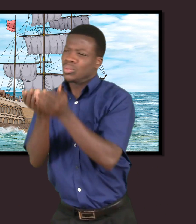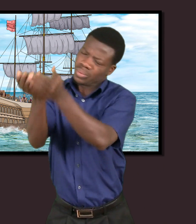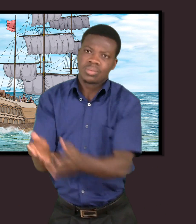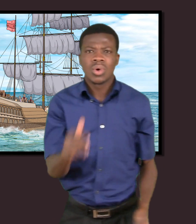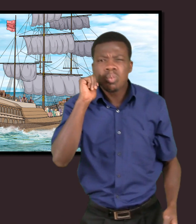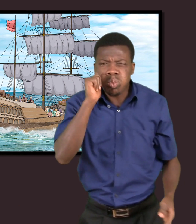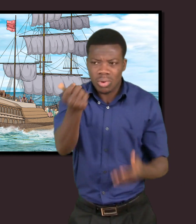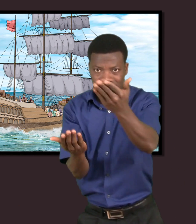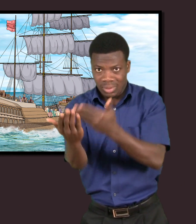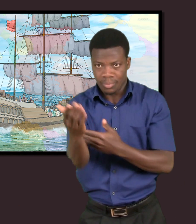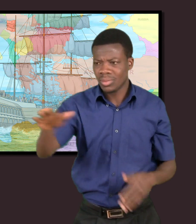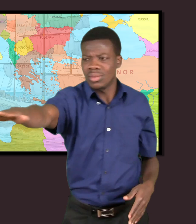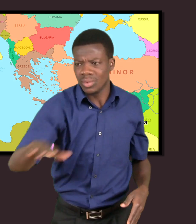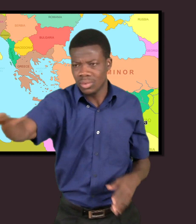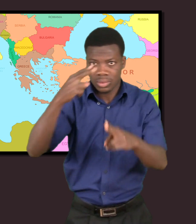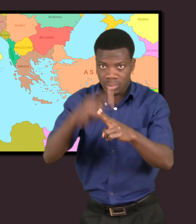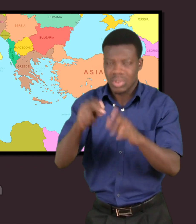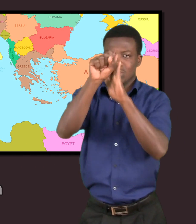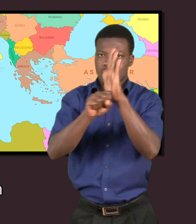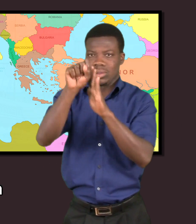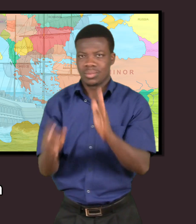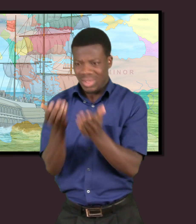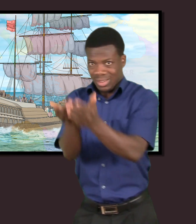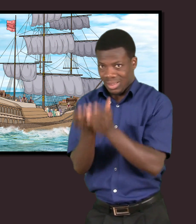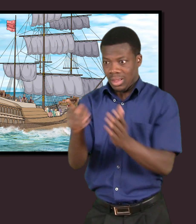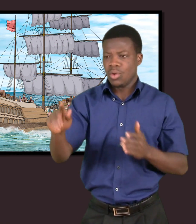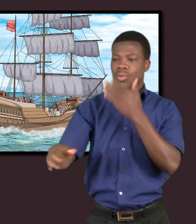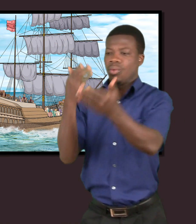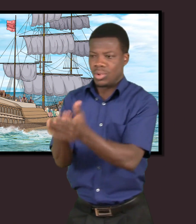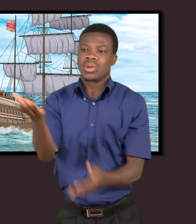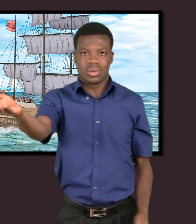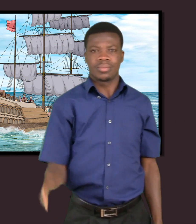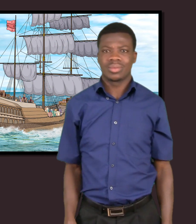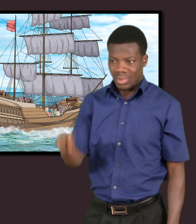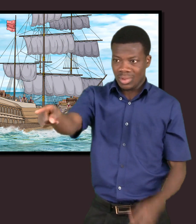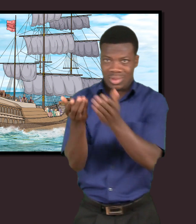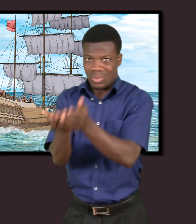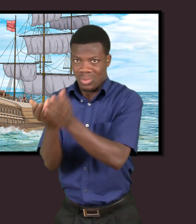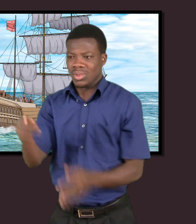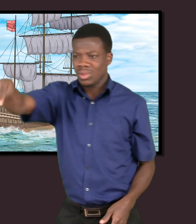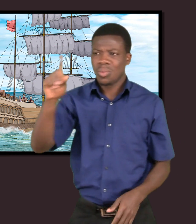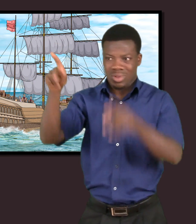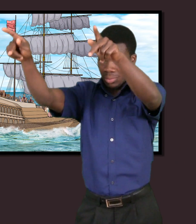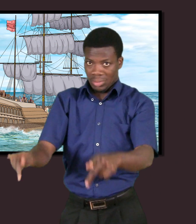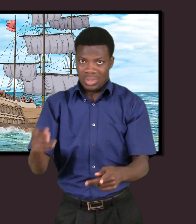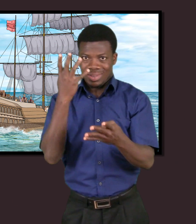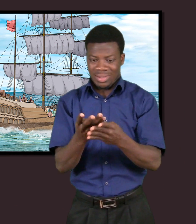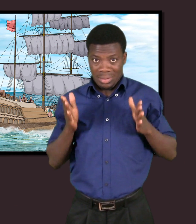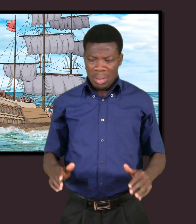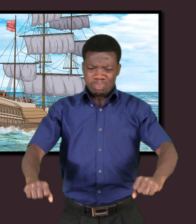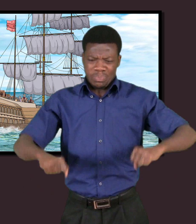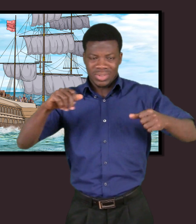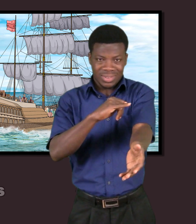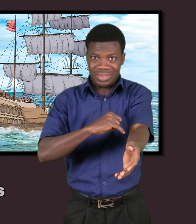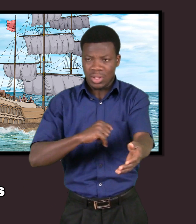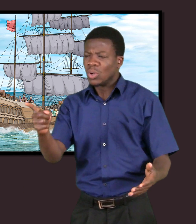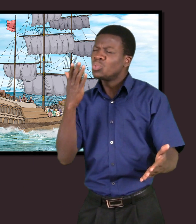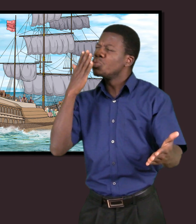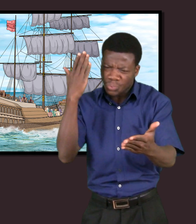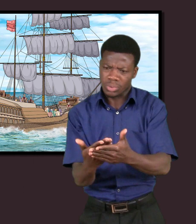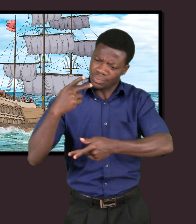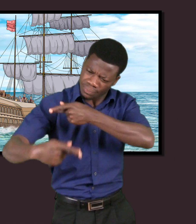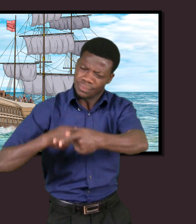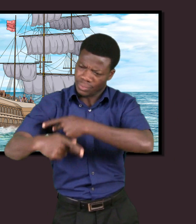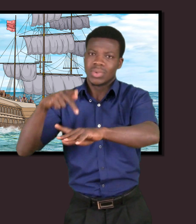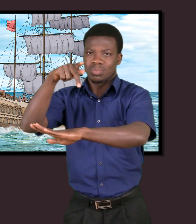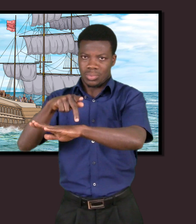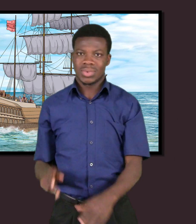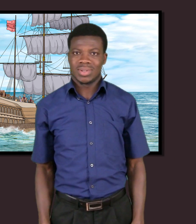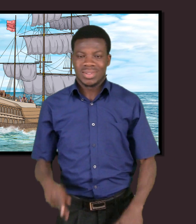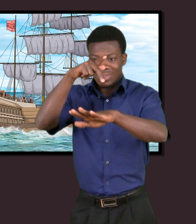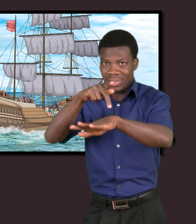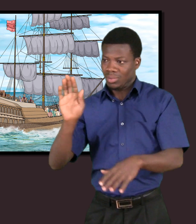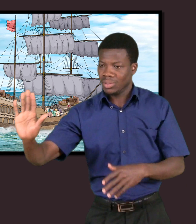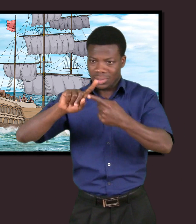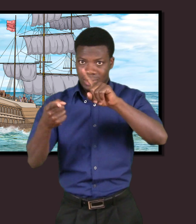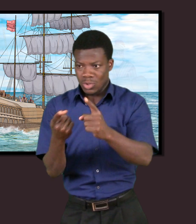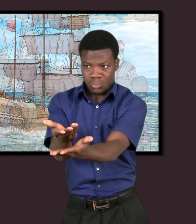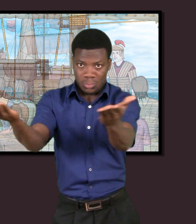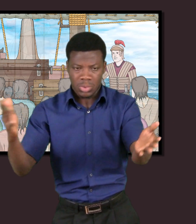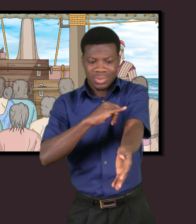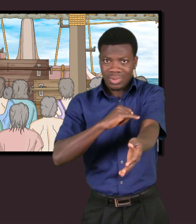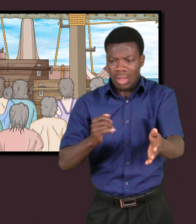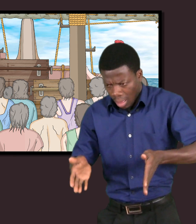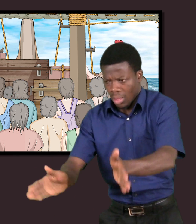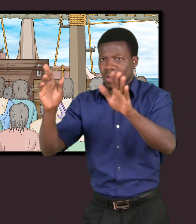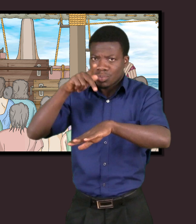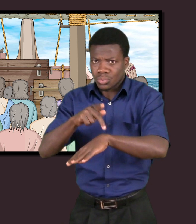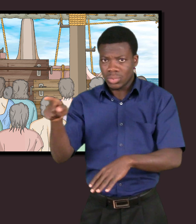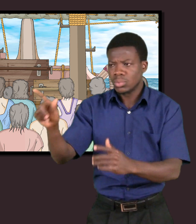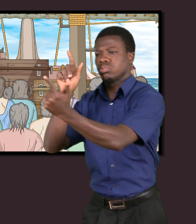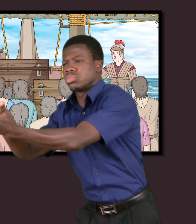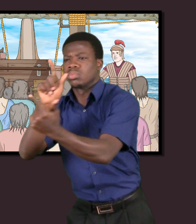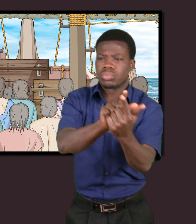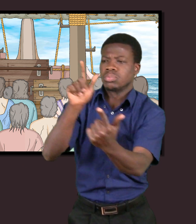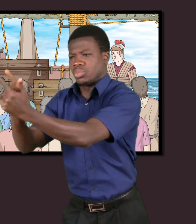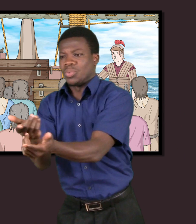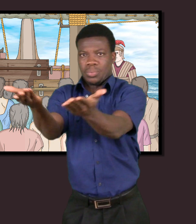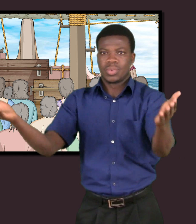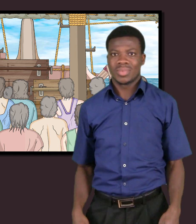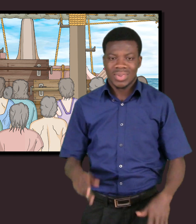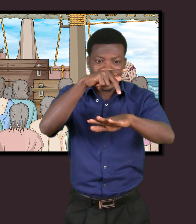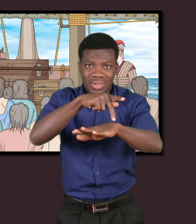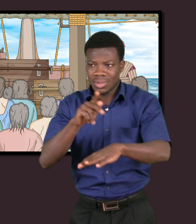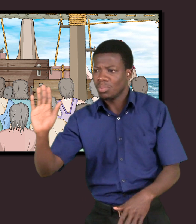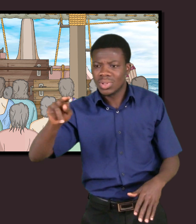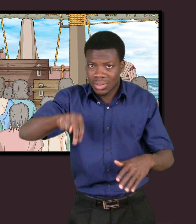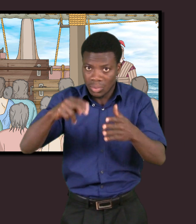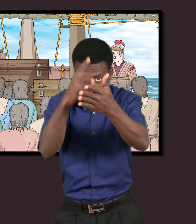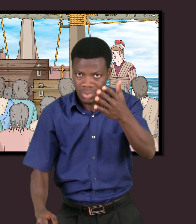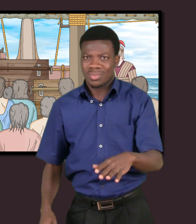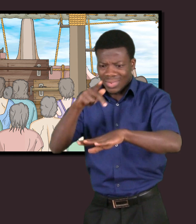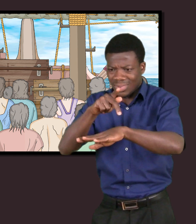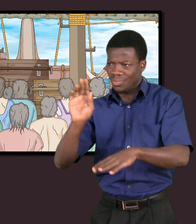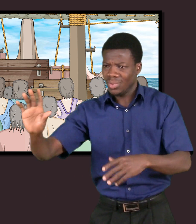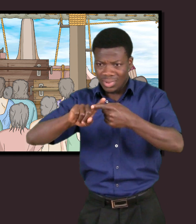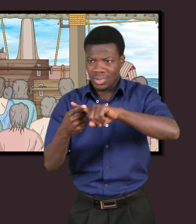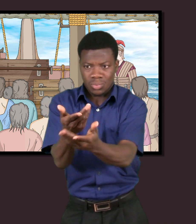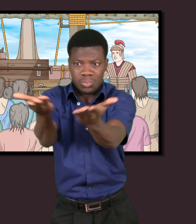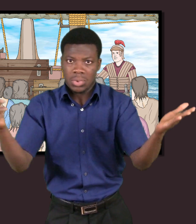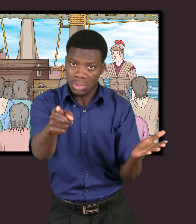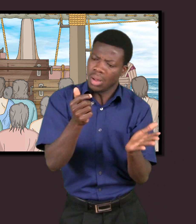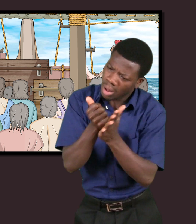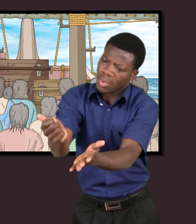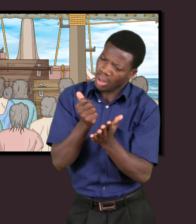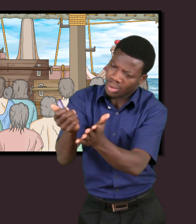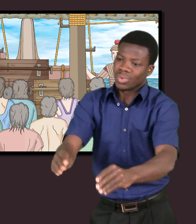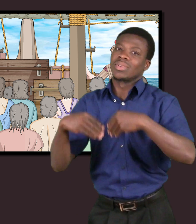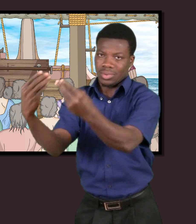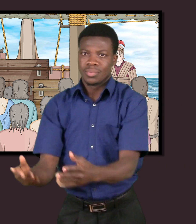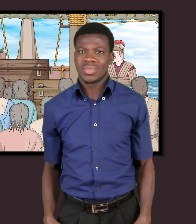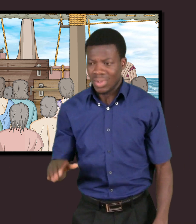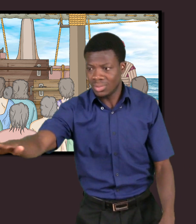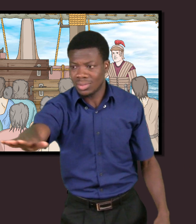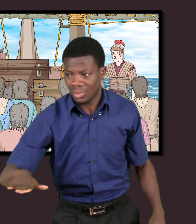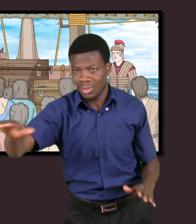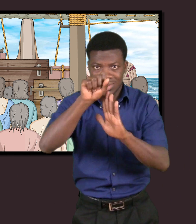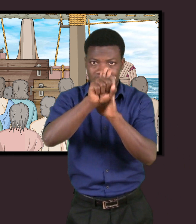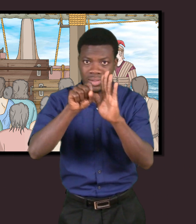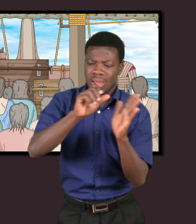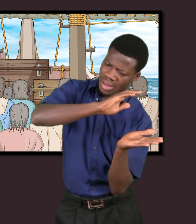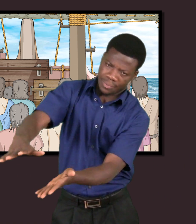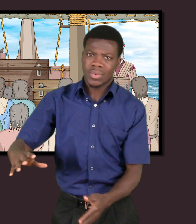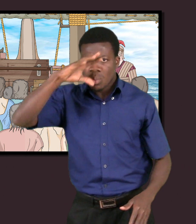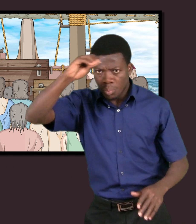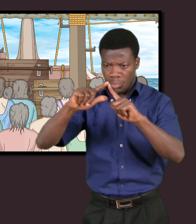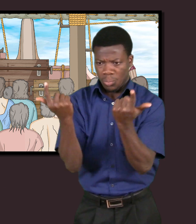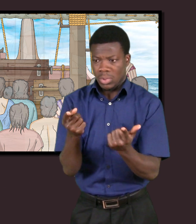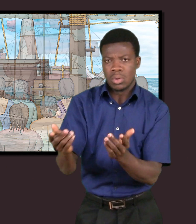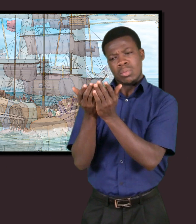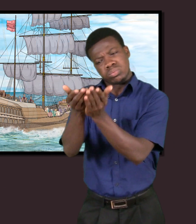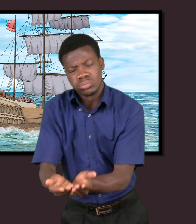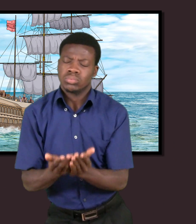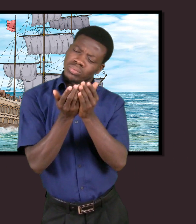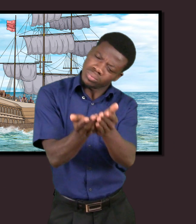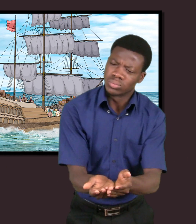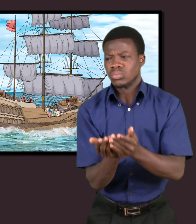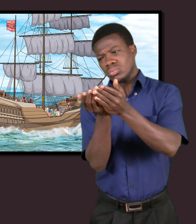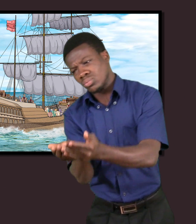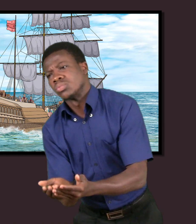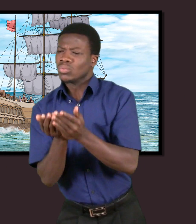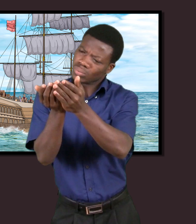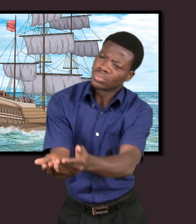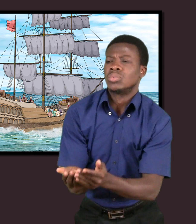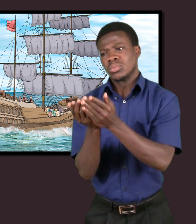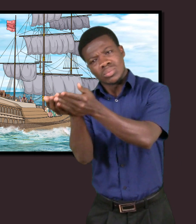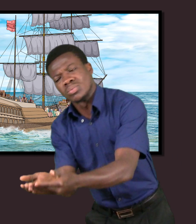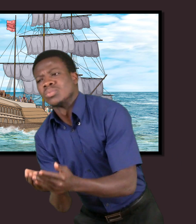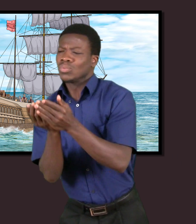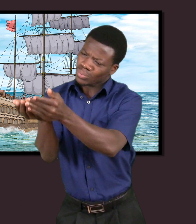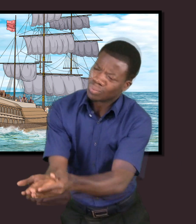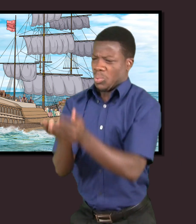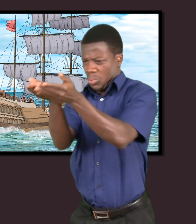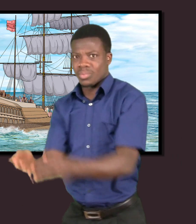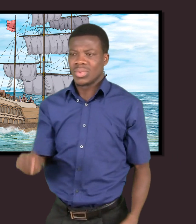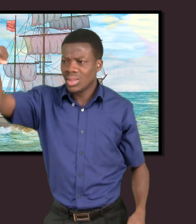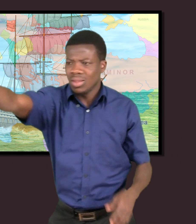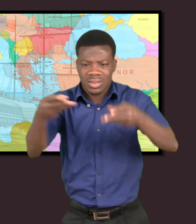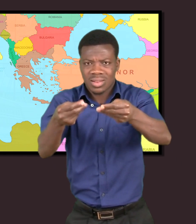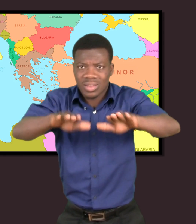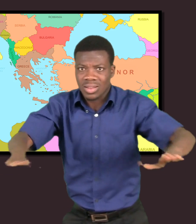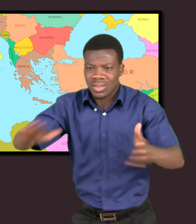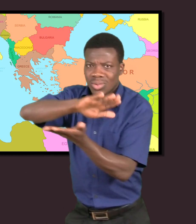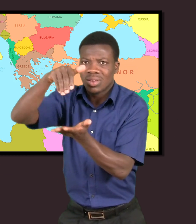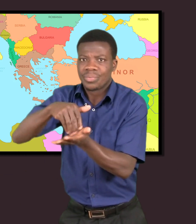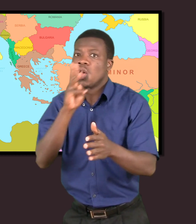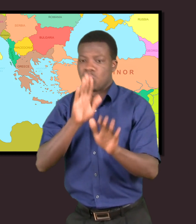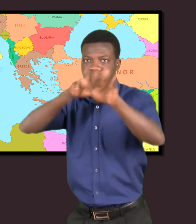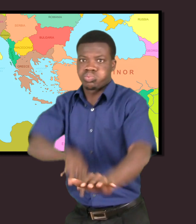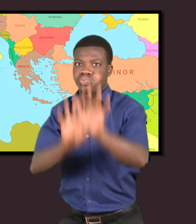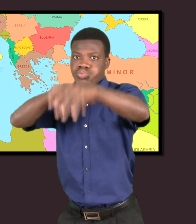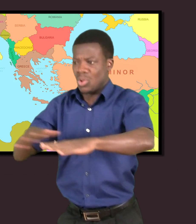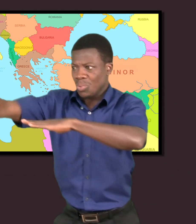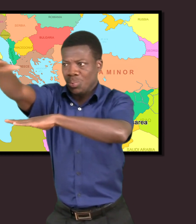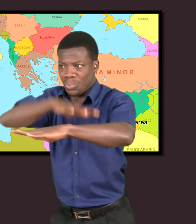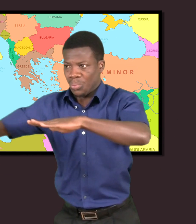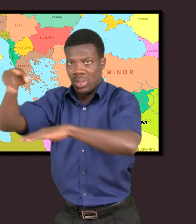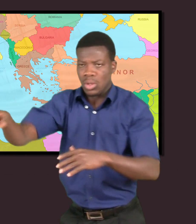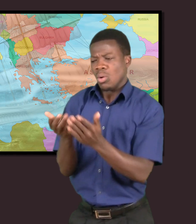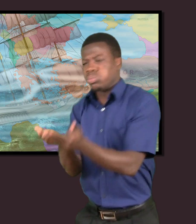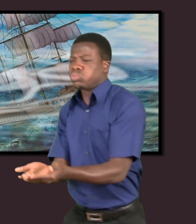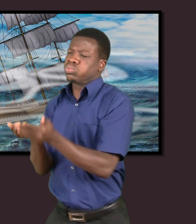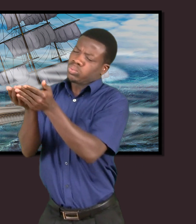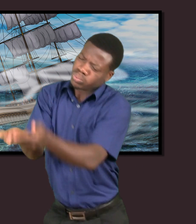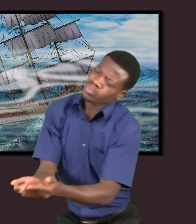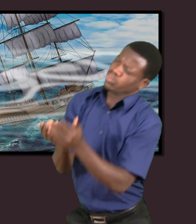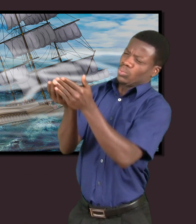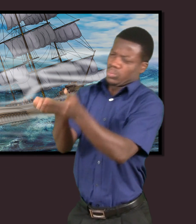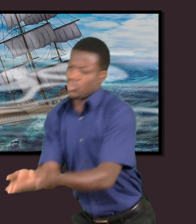The next day we landed at Sidon, and Julius treated Paul with consideration, allowing him to visit his friends and receive their care.